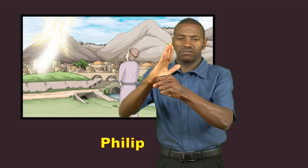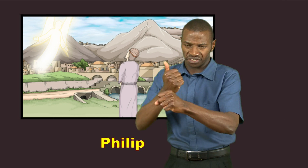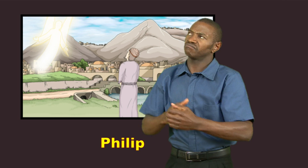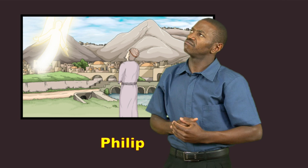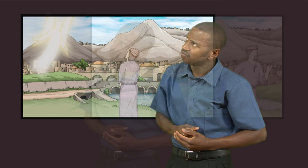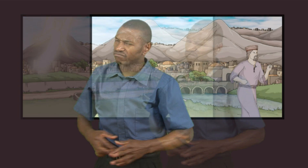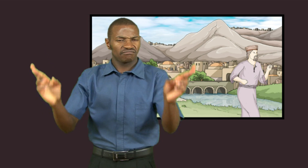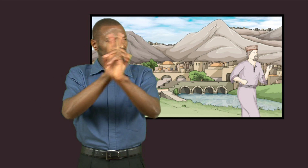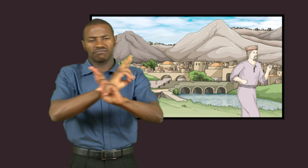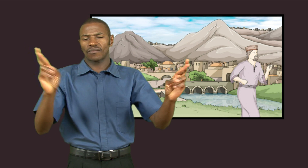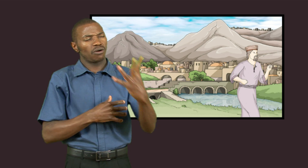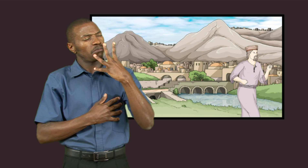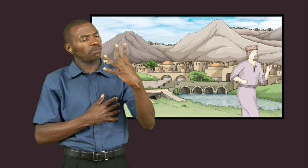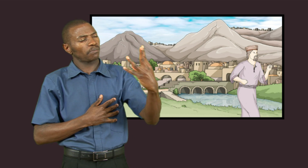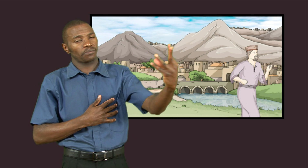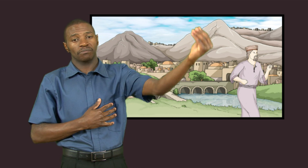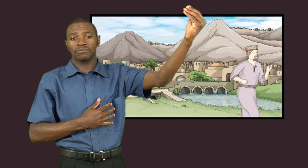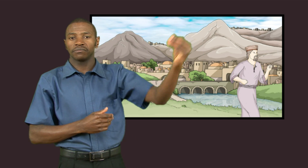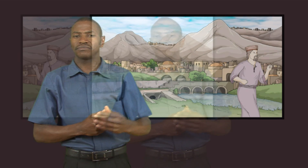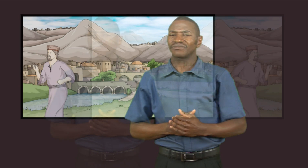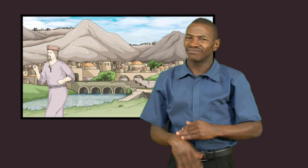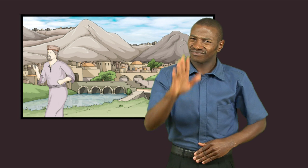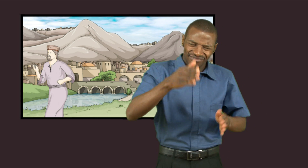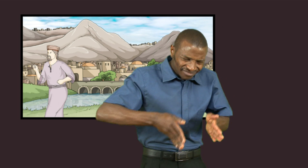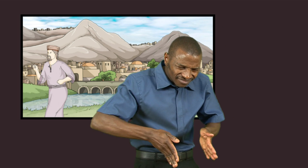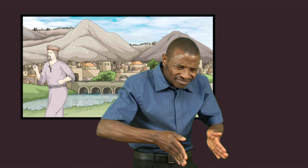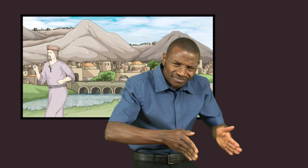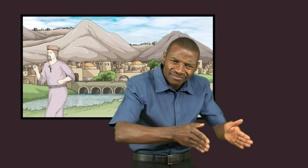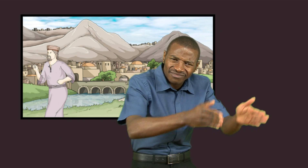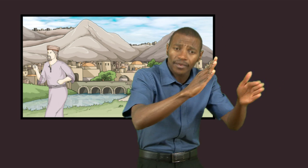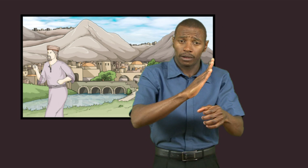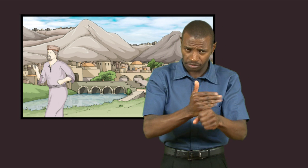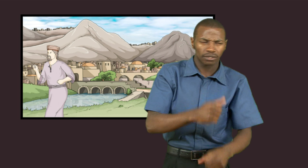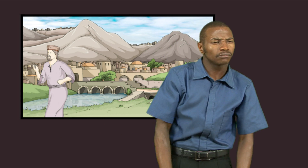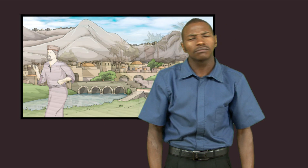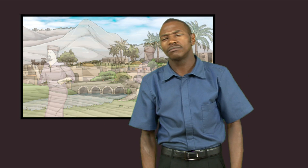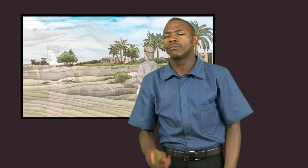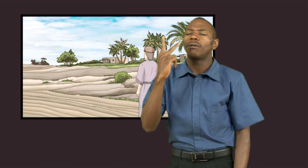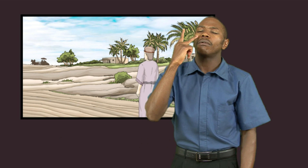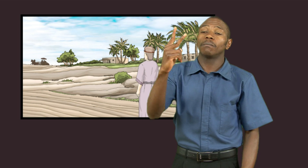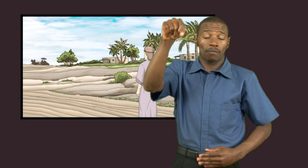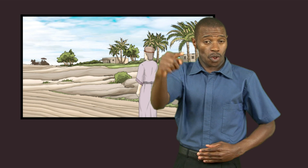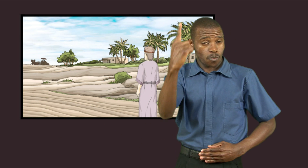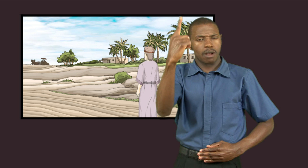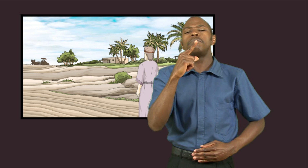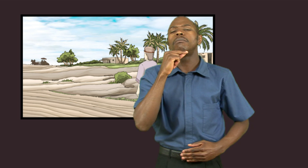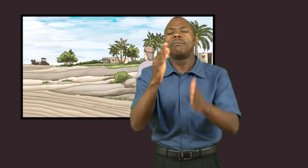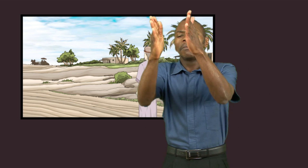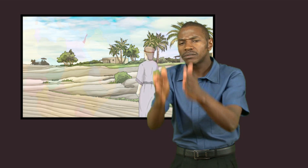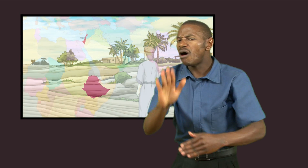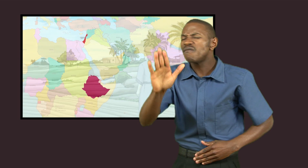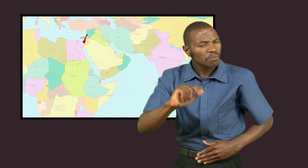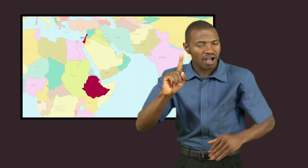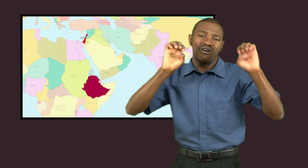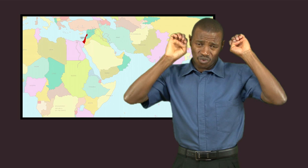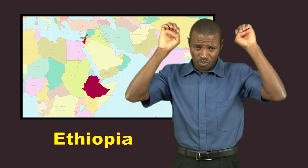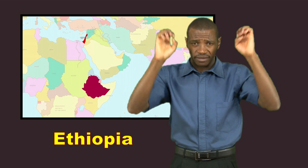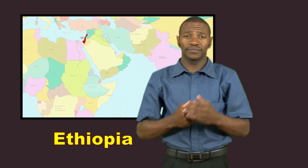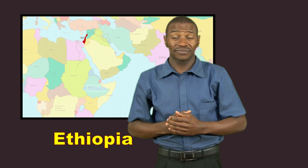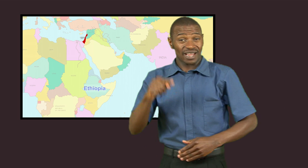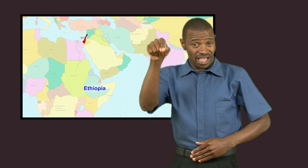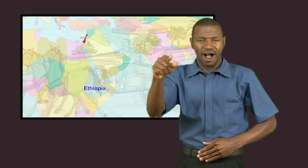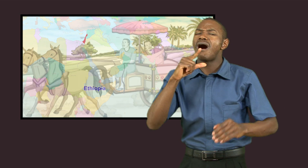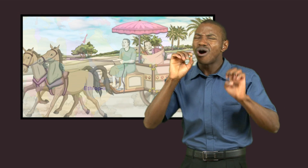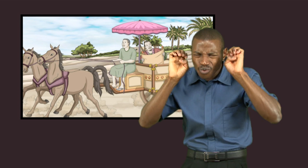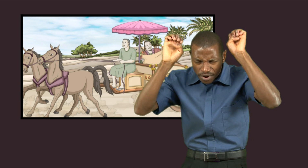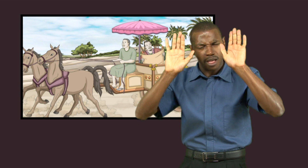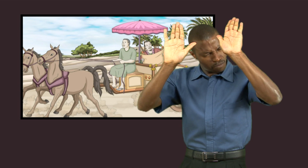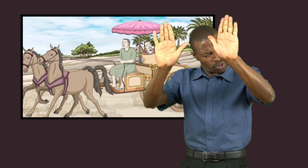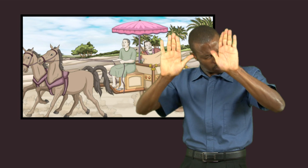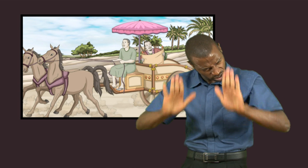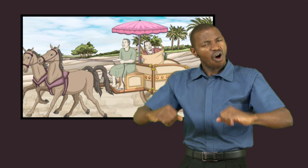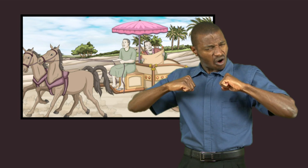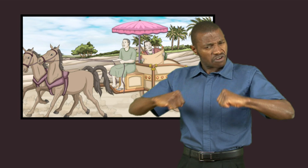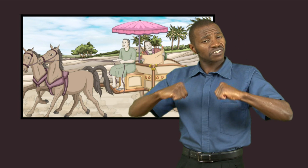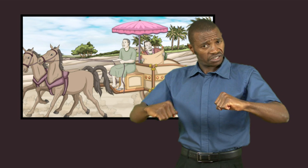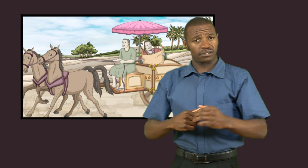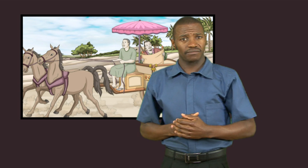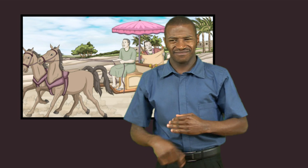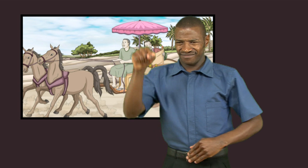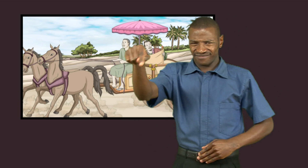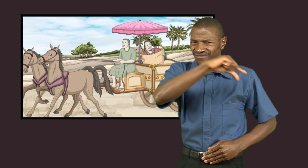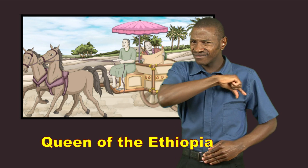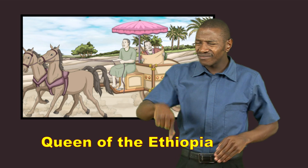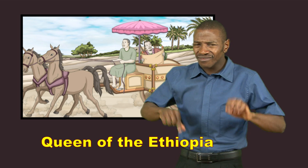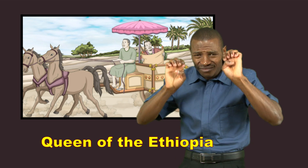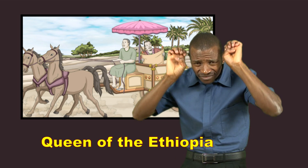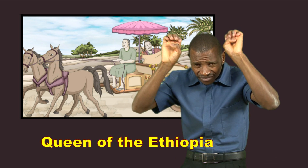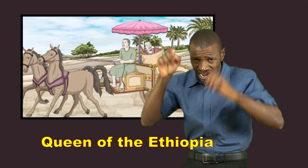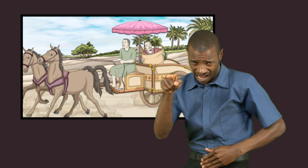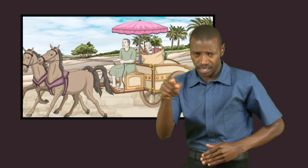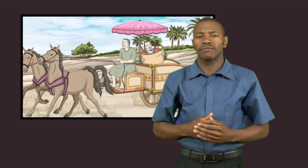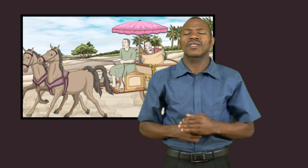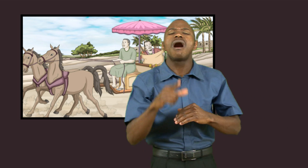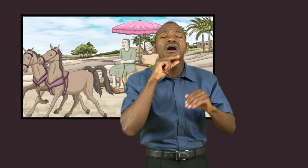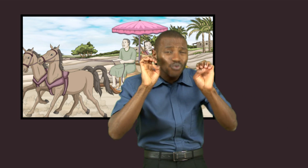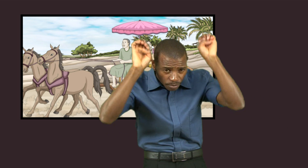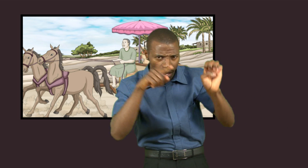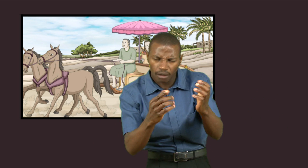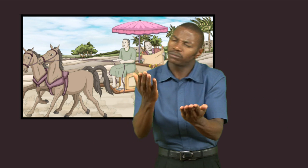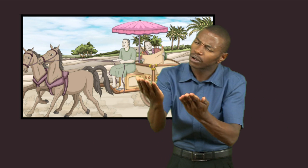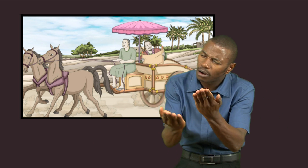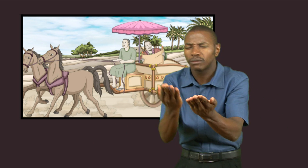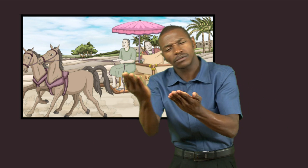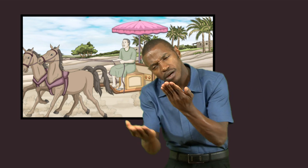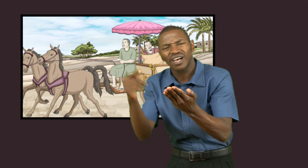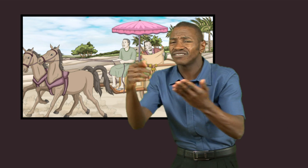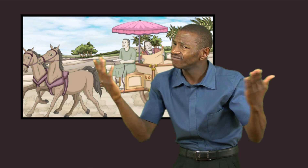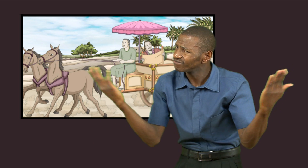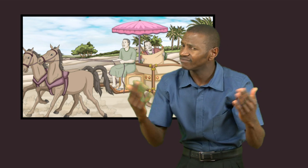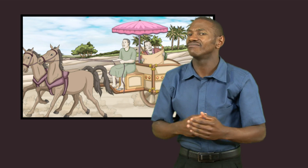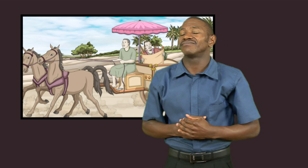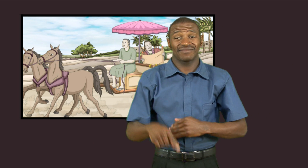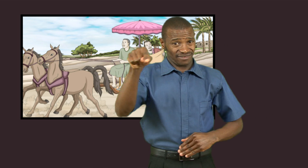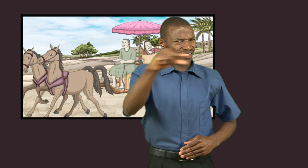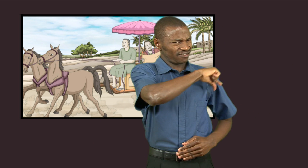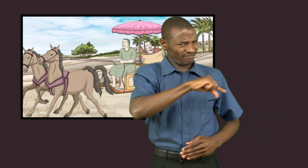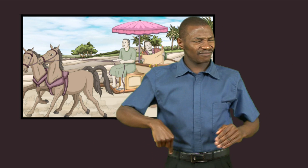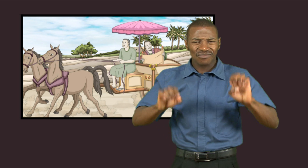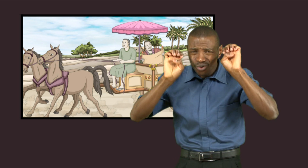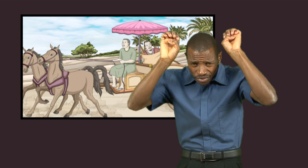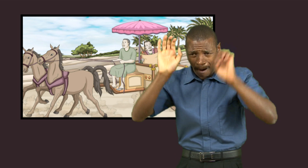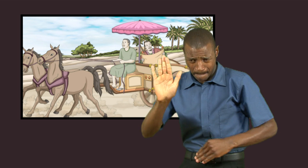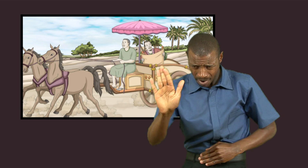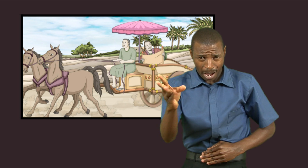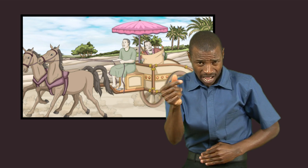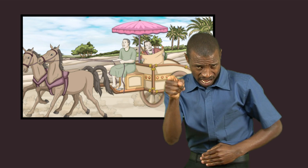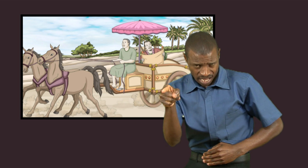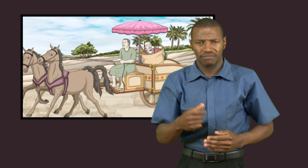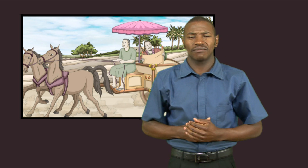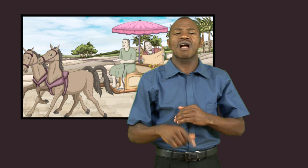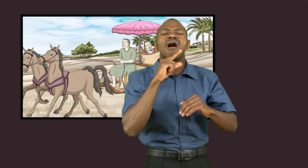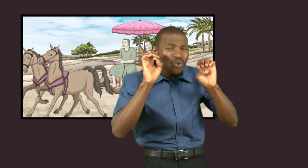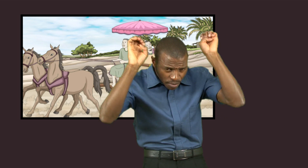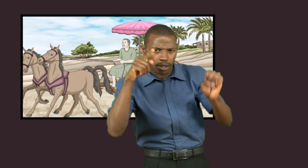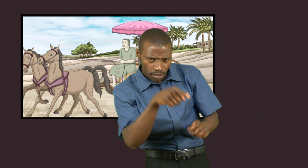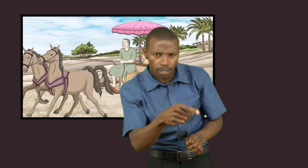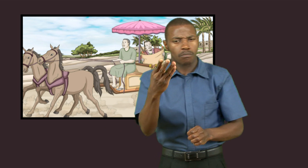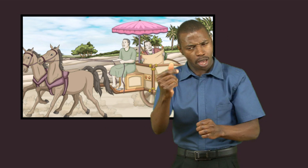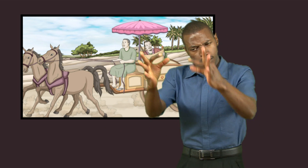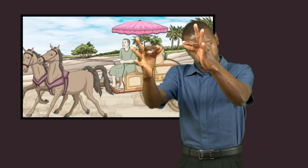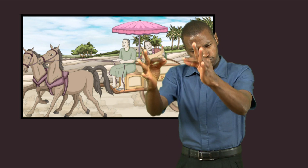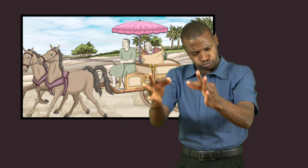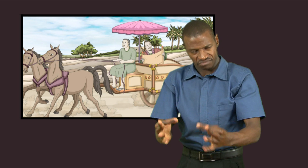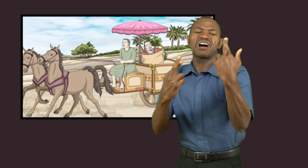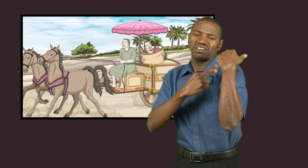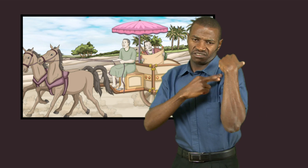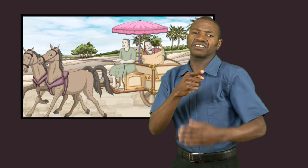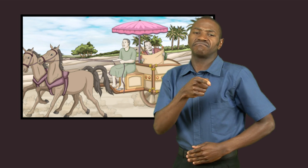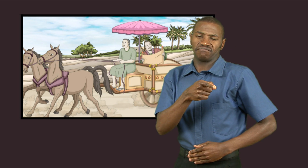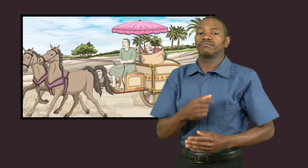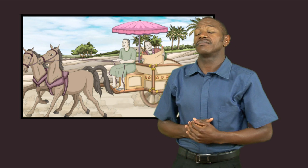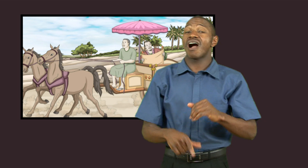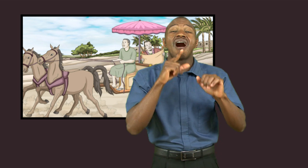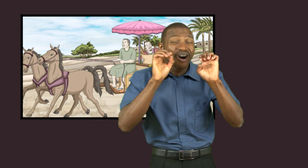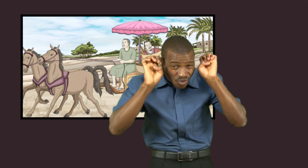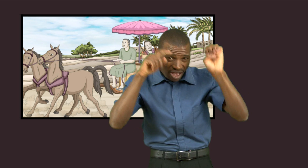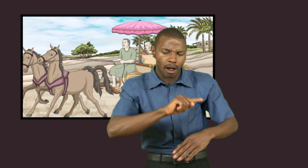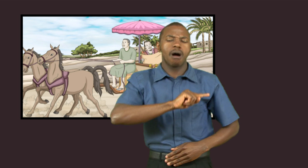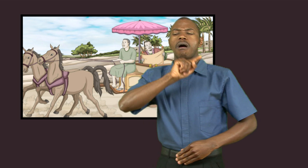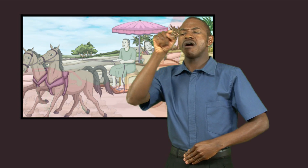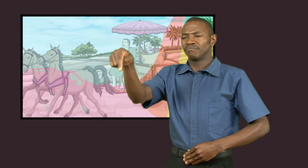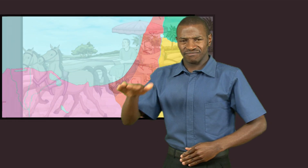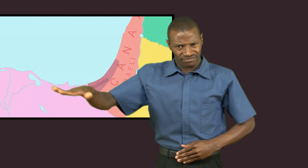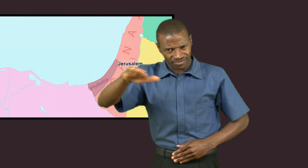So he started out, and on his way he met an Ethiopian eunuch, a court official in charge of the entire treasury of Candace, queen of the Ethiopians.